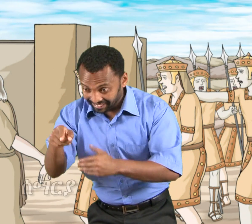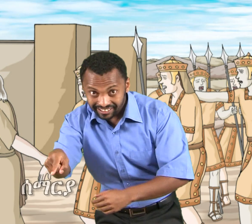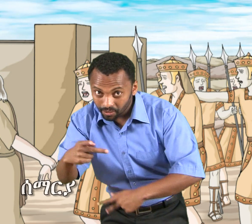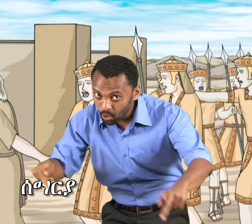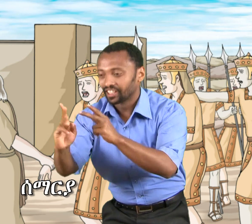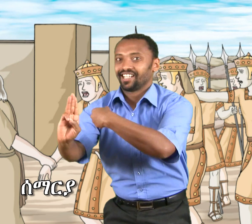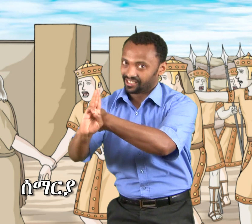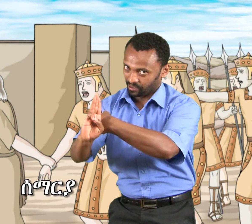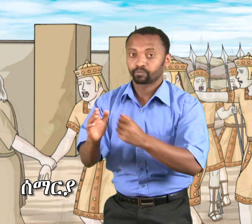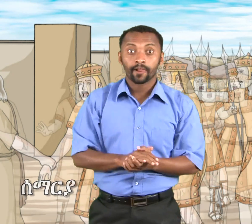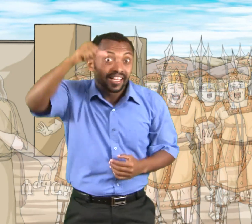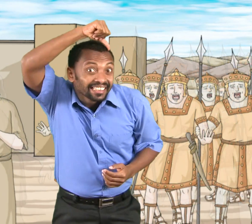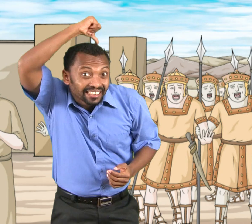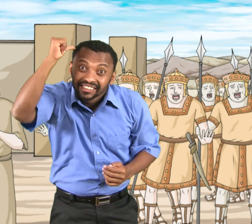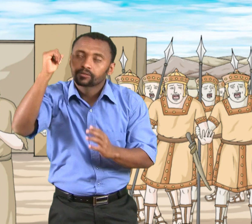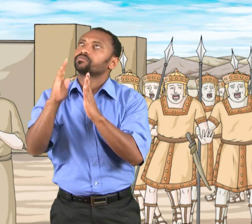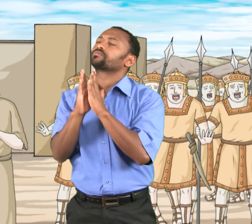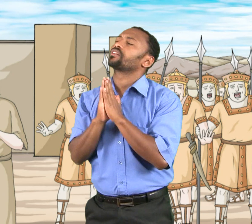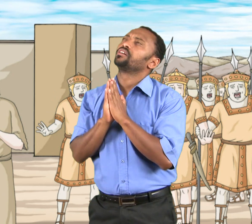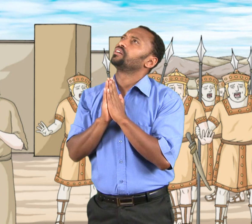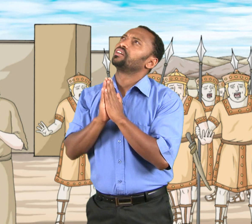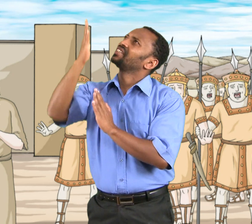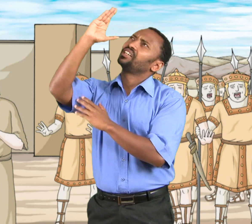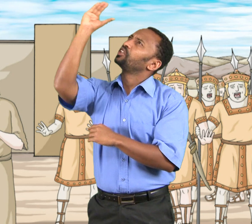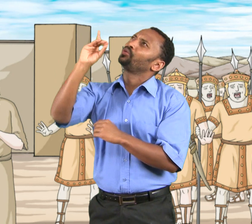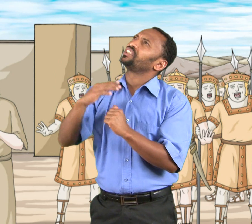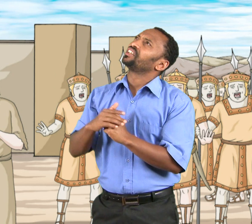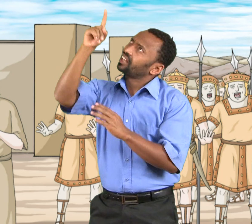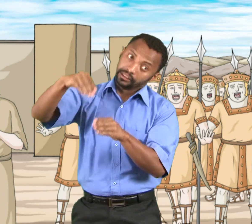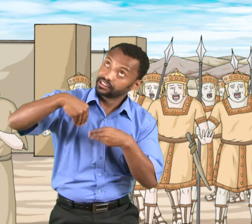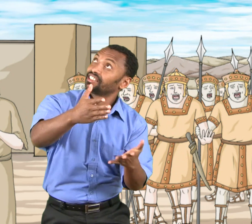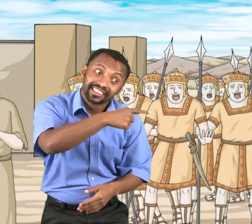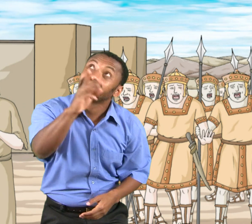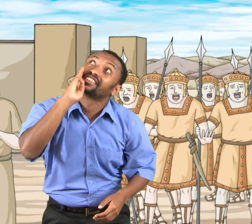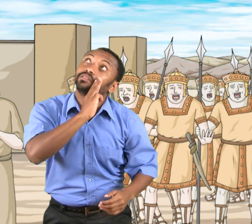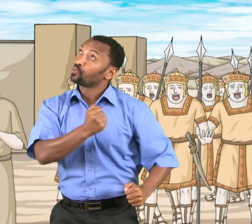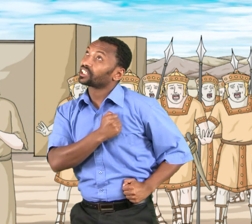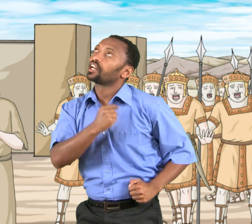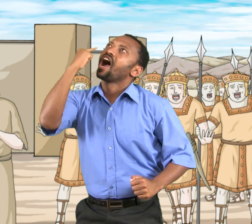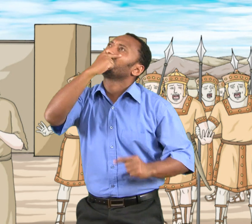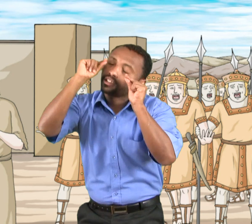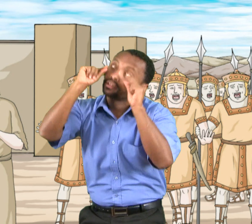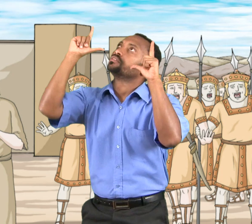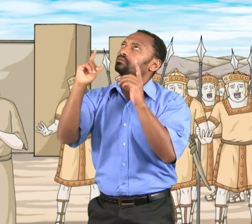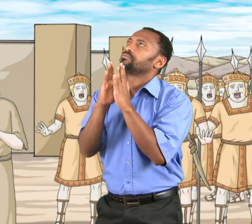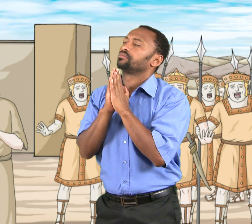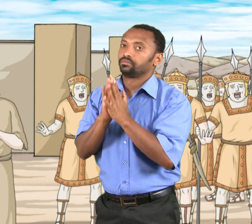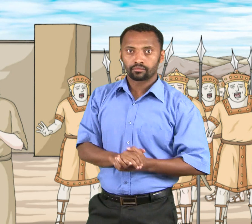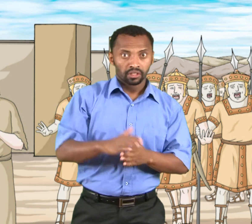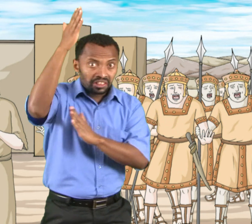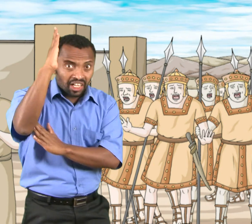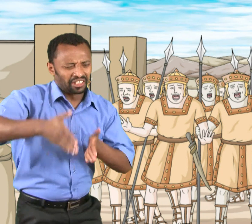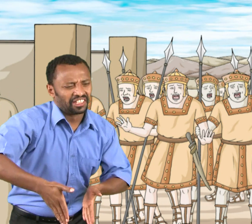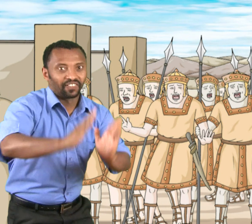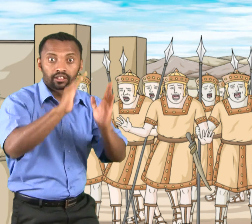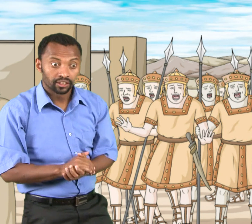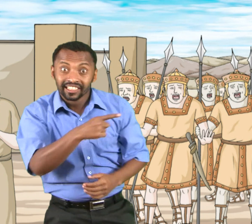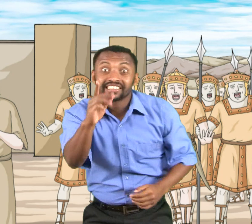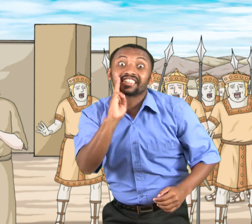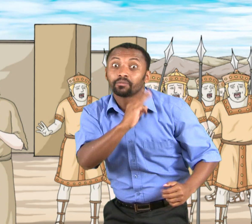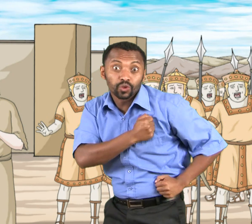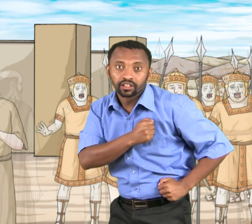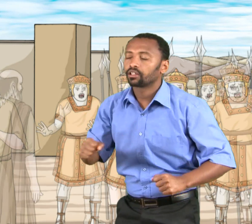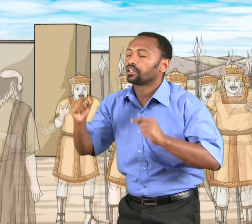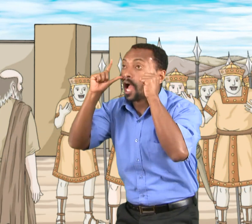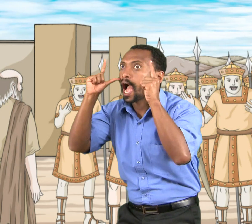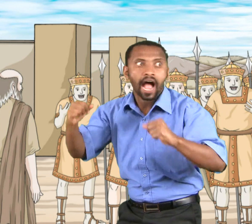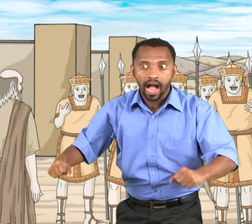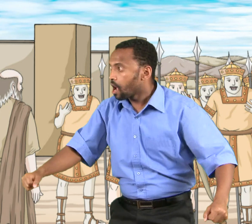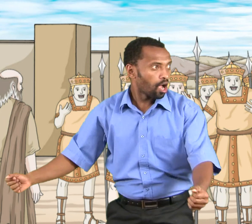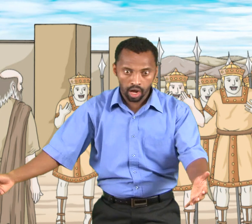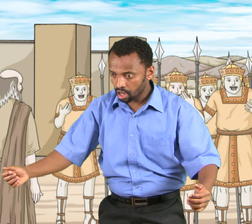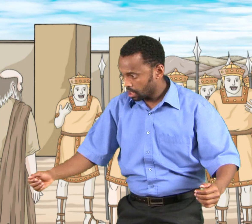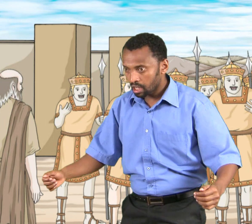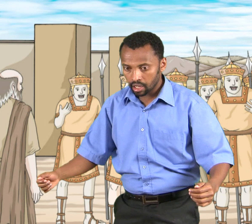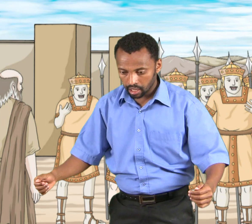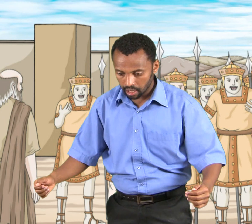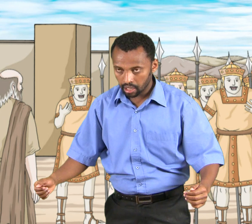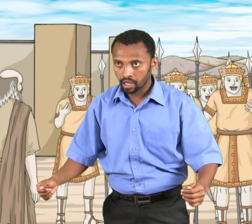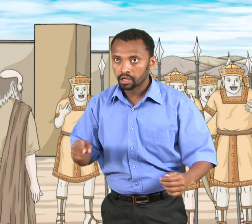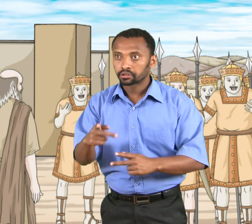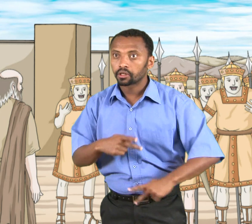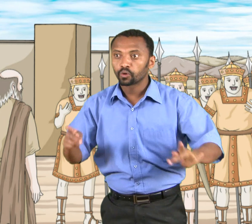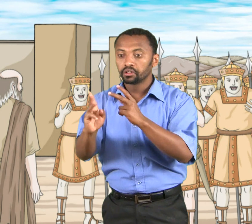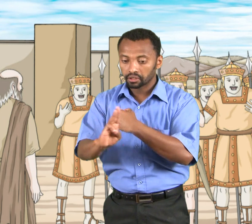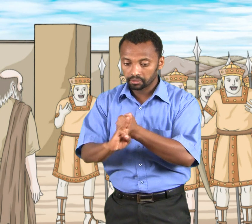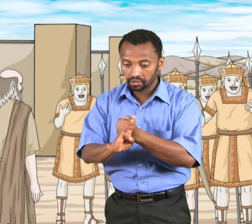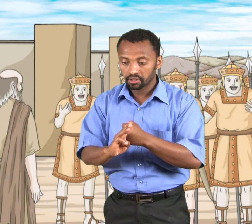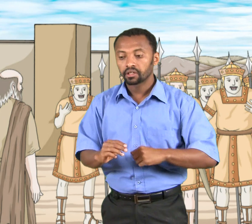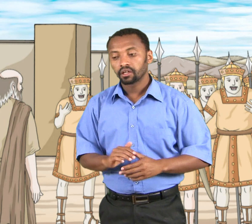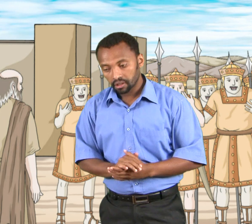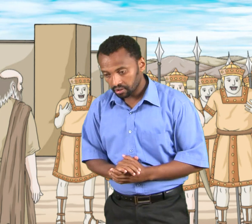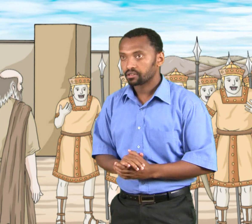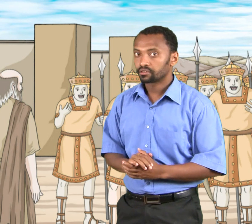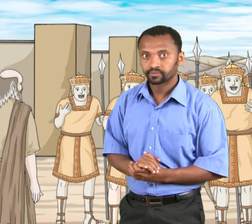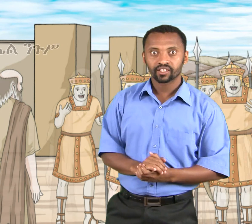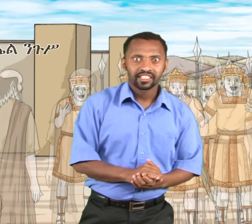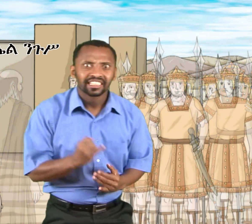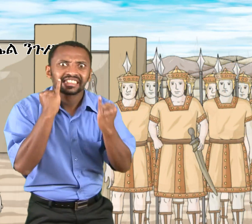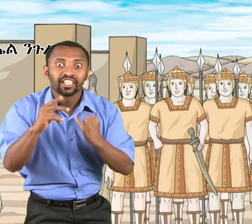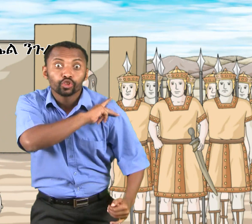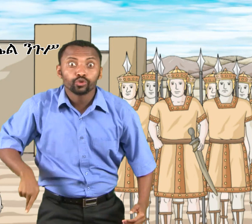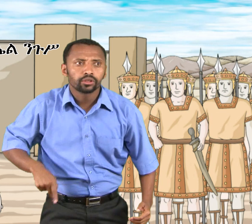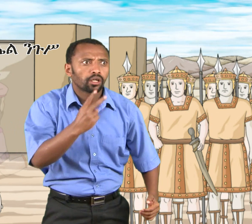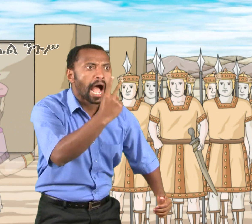When they had entered Samaria, Elisha said, “O LORD, open the eyes of these men that they may see.” Then the LORD opened their eyes, and they looked around and discovered that they were in Samaria.